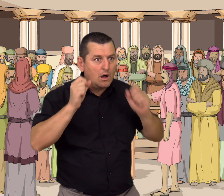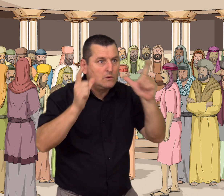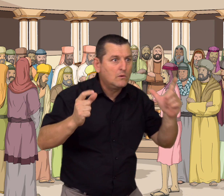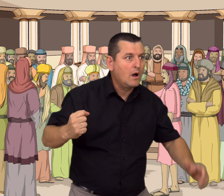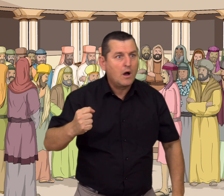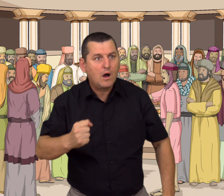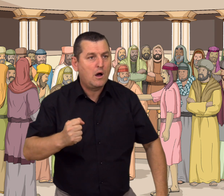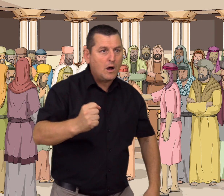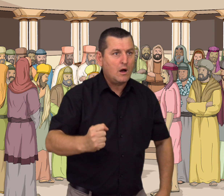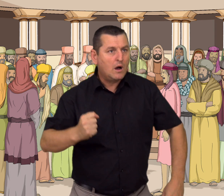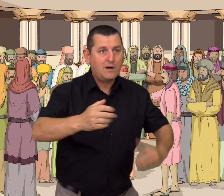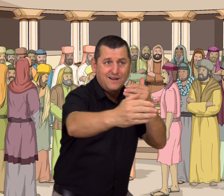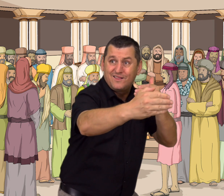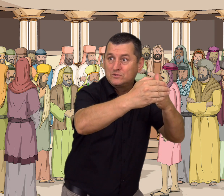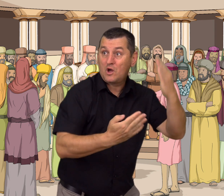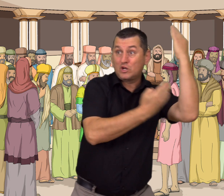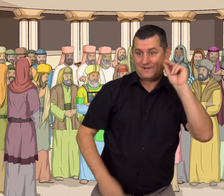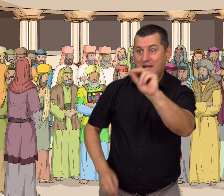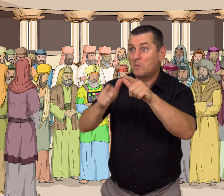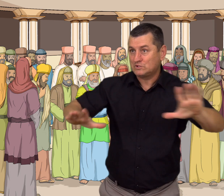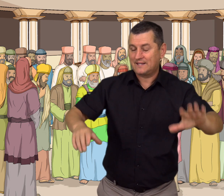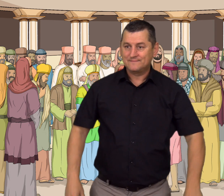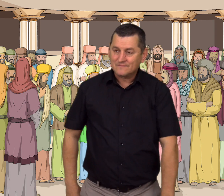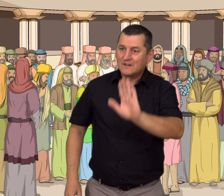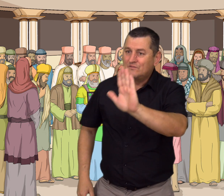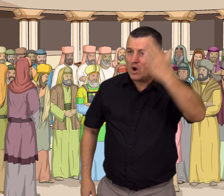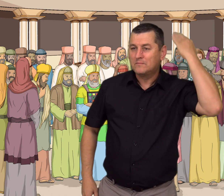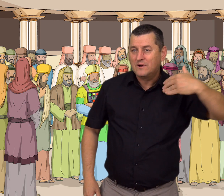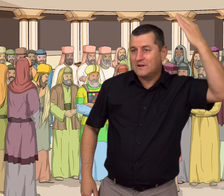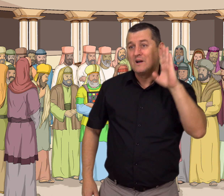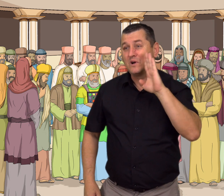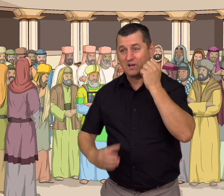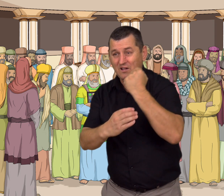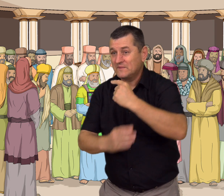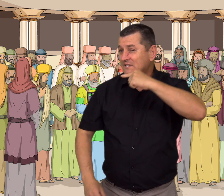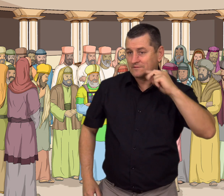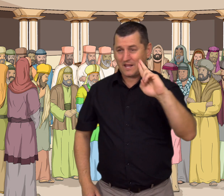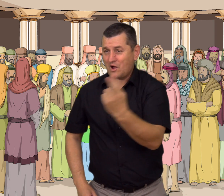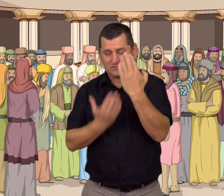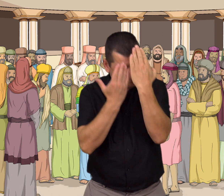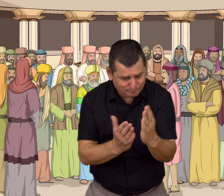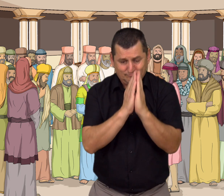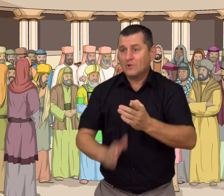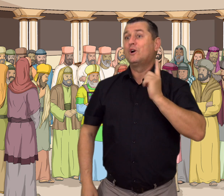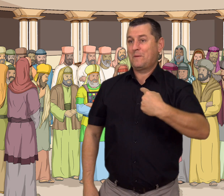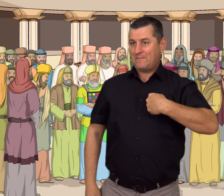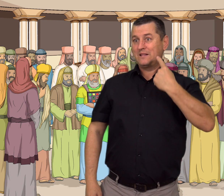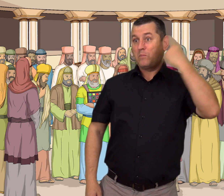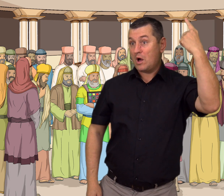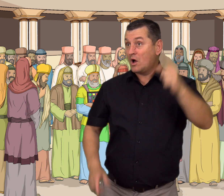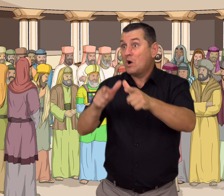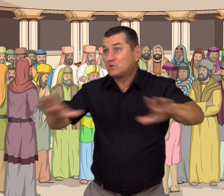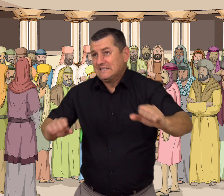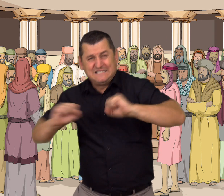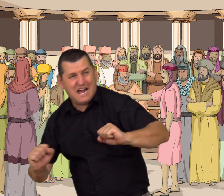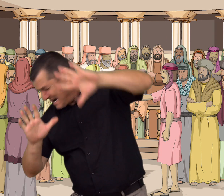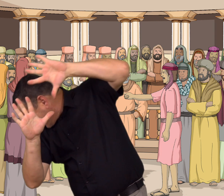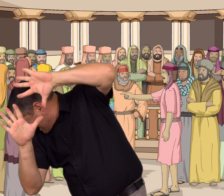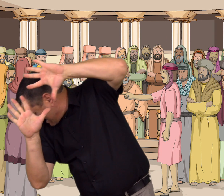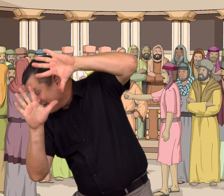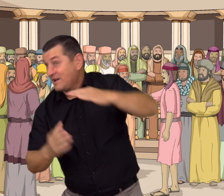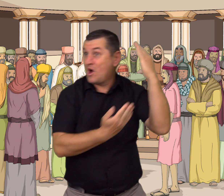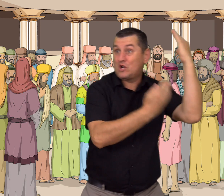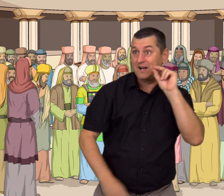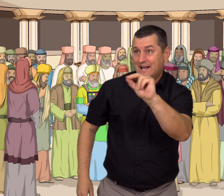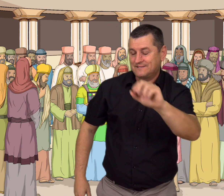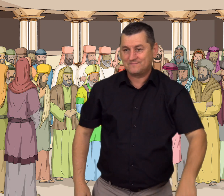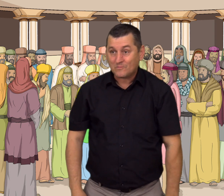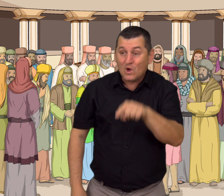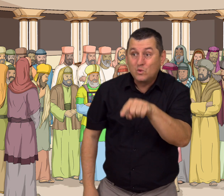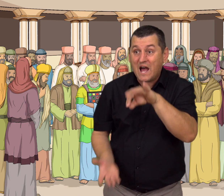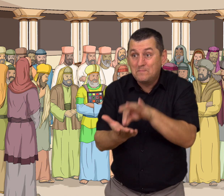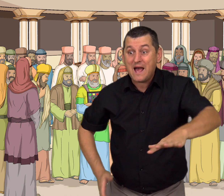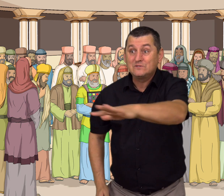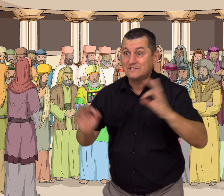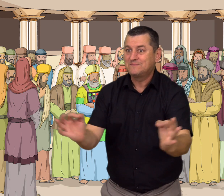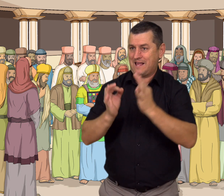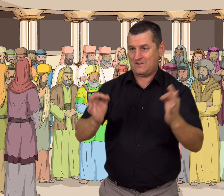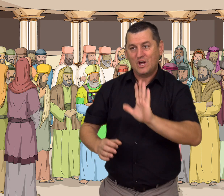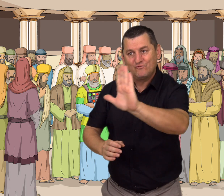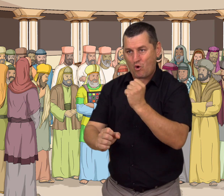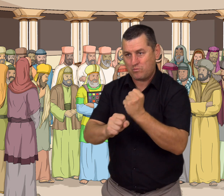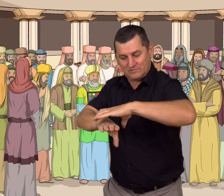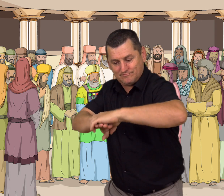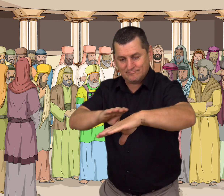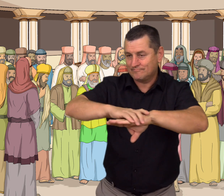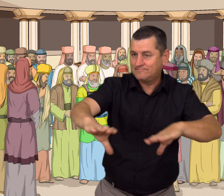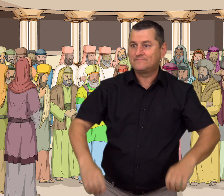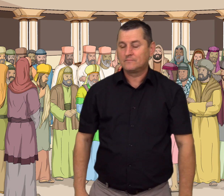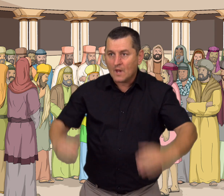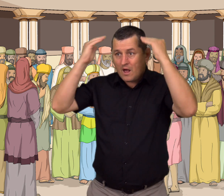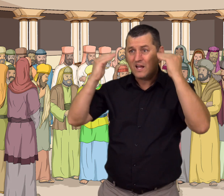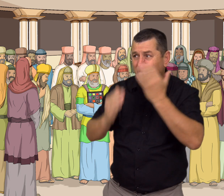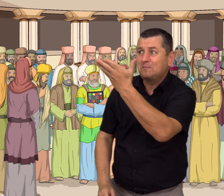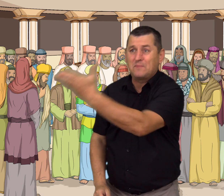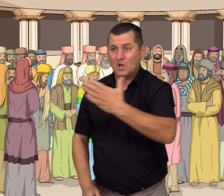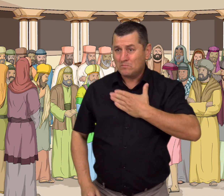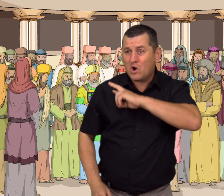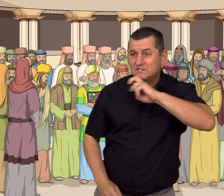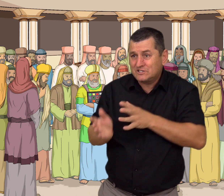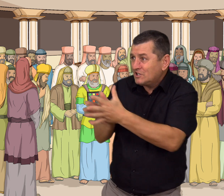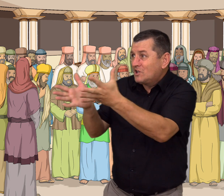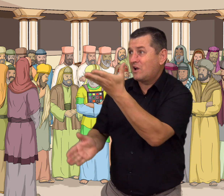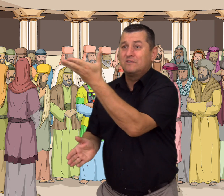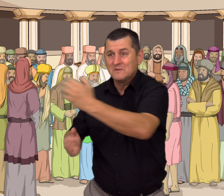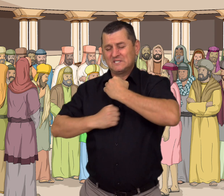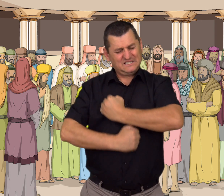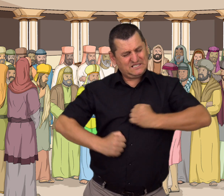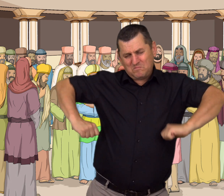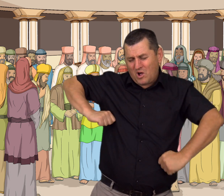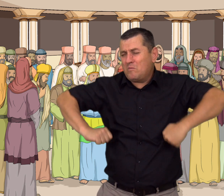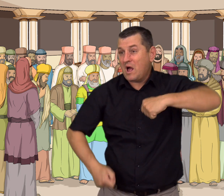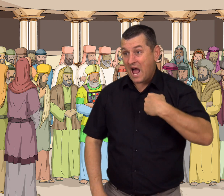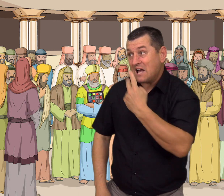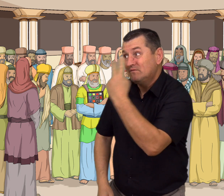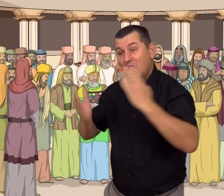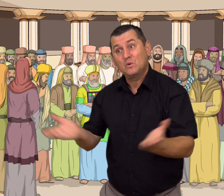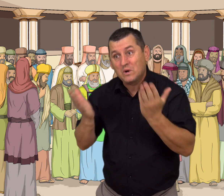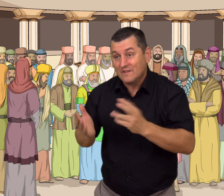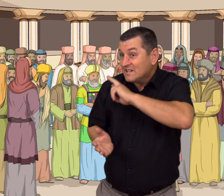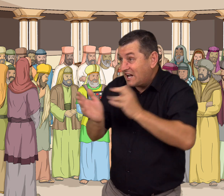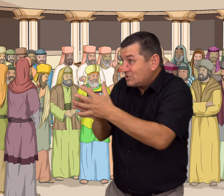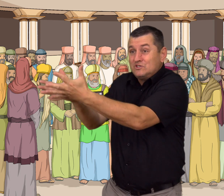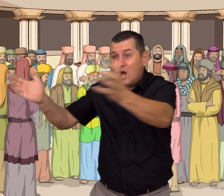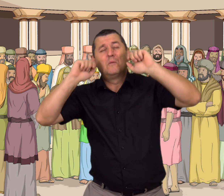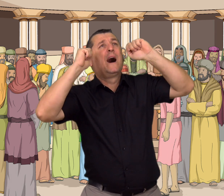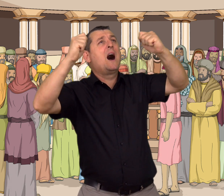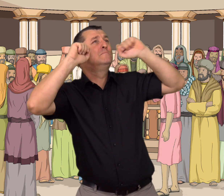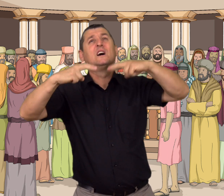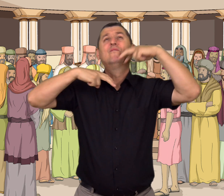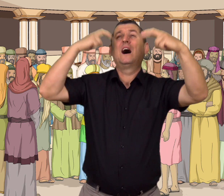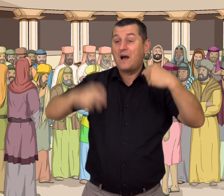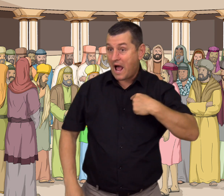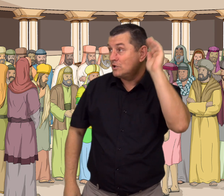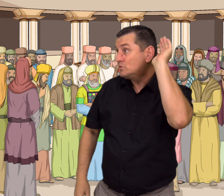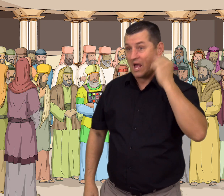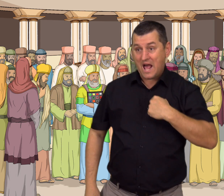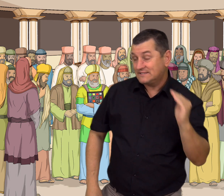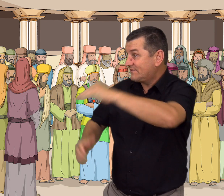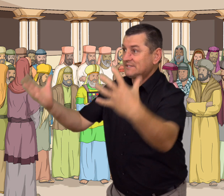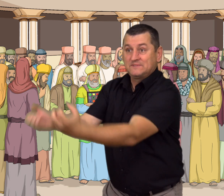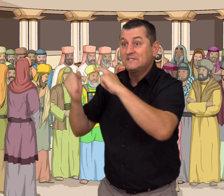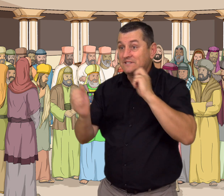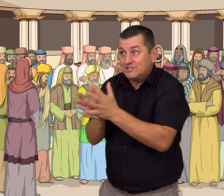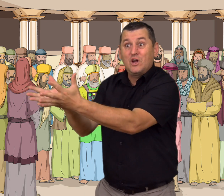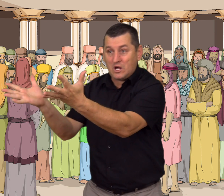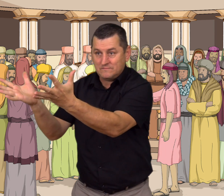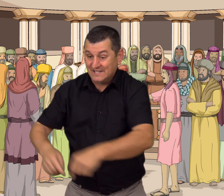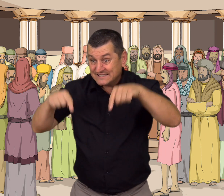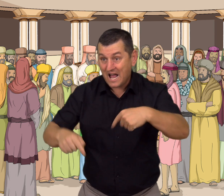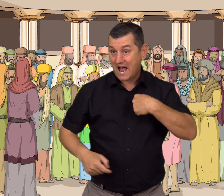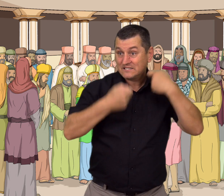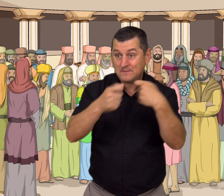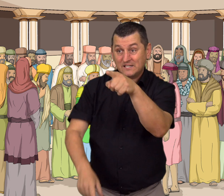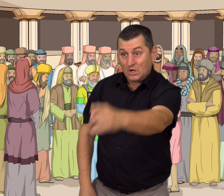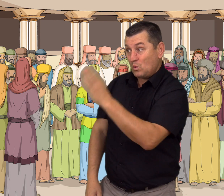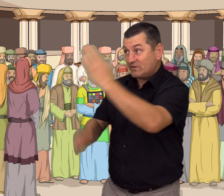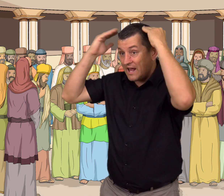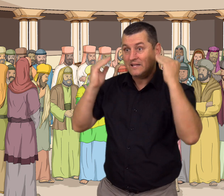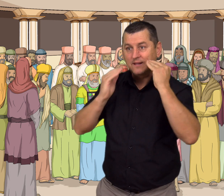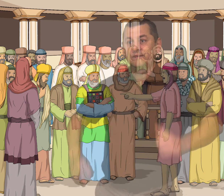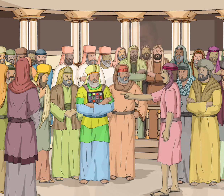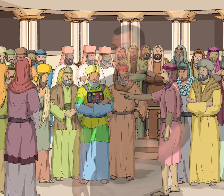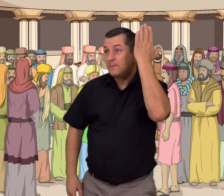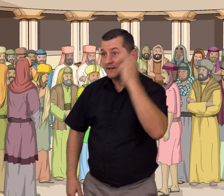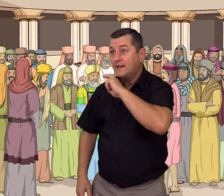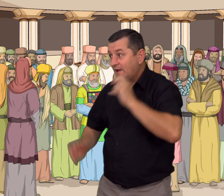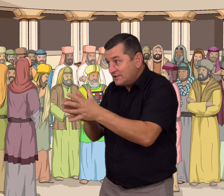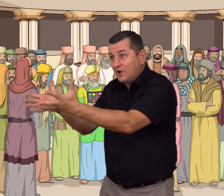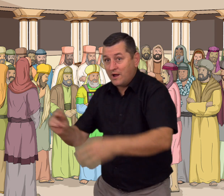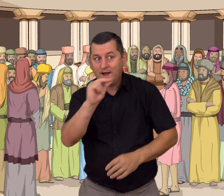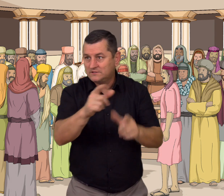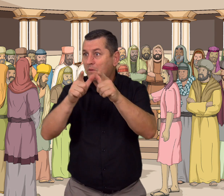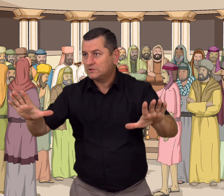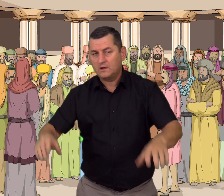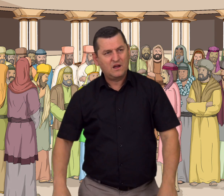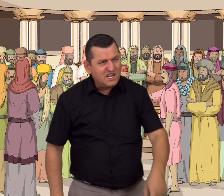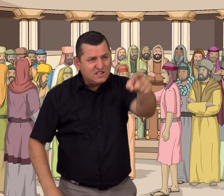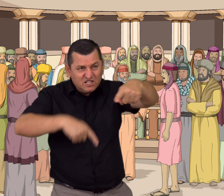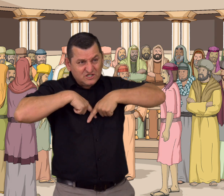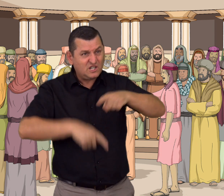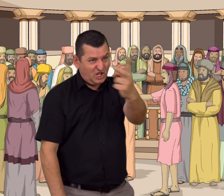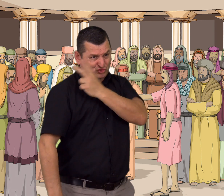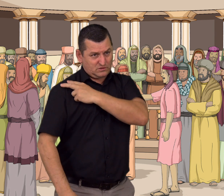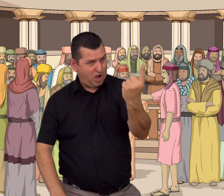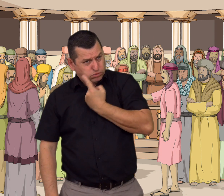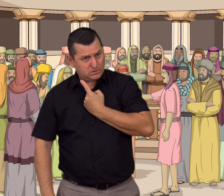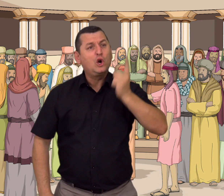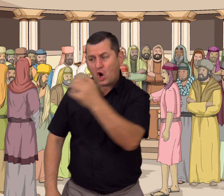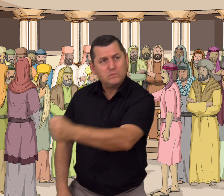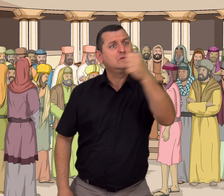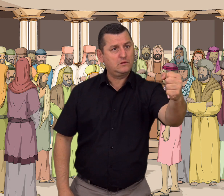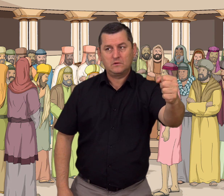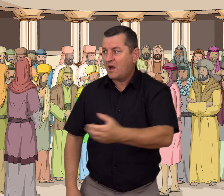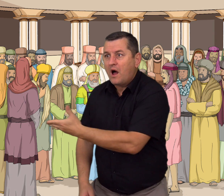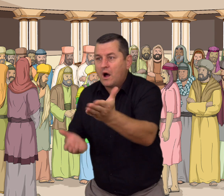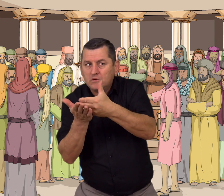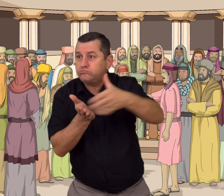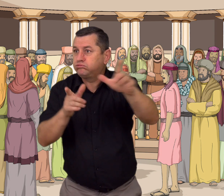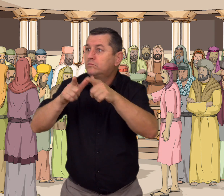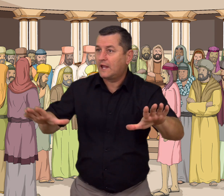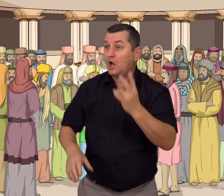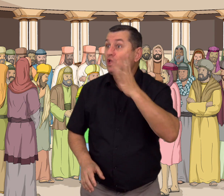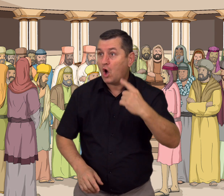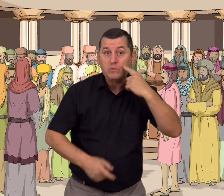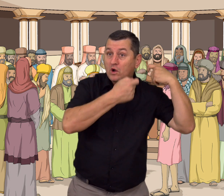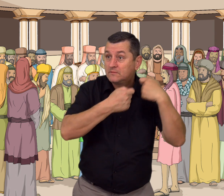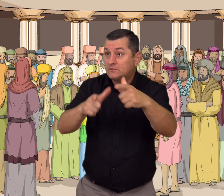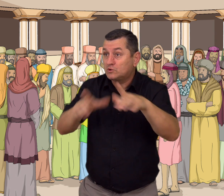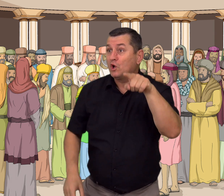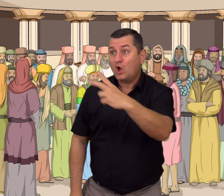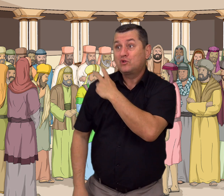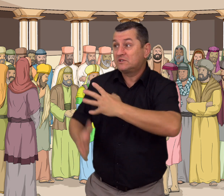As he approached to look more closely, the voice of the Lord came to him: ‘I am the God of your fathers, the God of Abraham, Isaac, and Jacob.’ Moses trembled with fear and did not dare to look. Then the Lord said to him, ‘Take off your sandals, for the place where you are standing is holy ground.